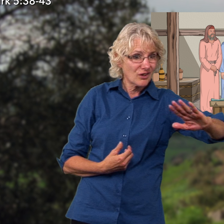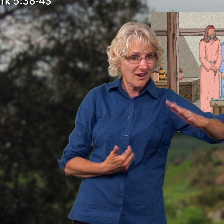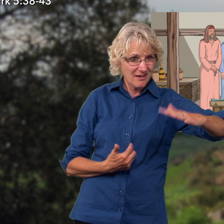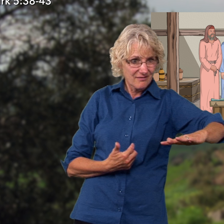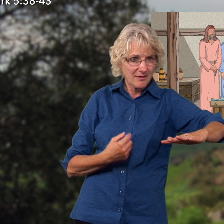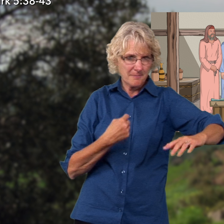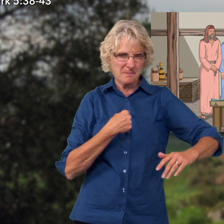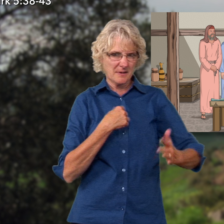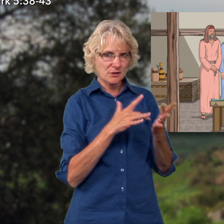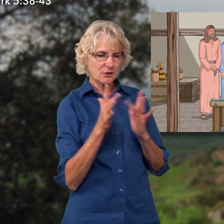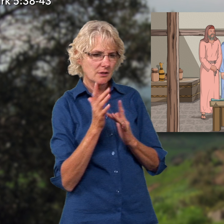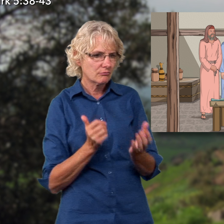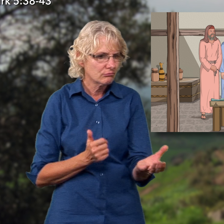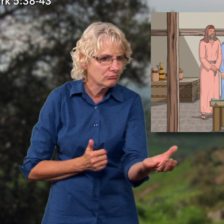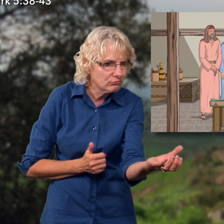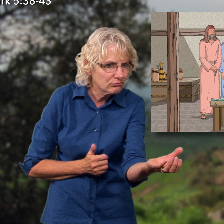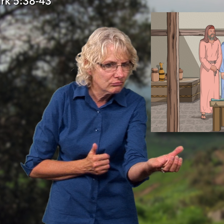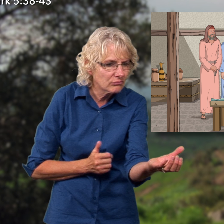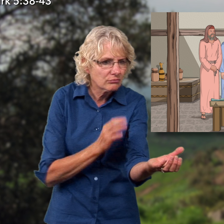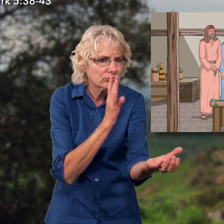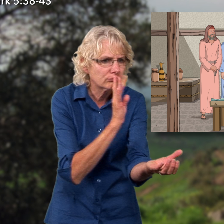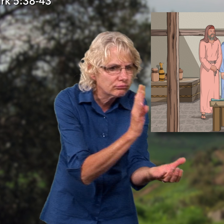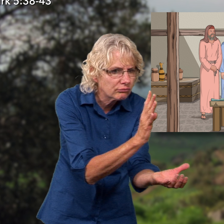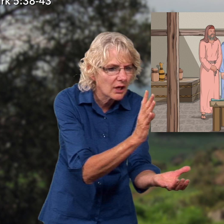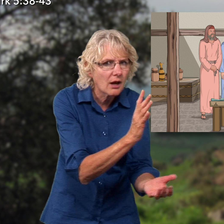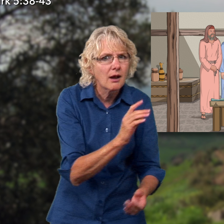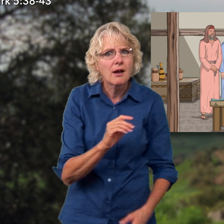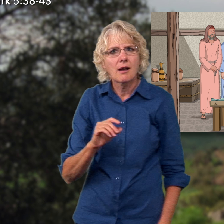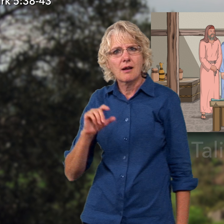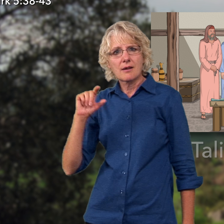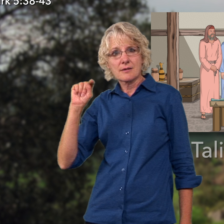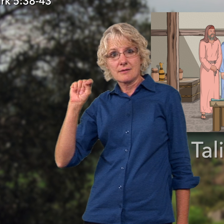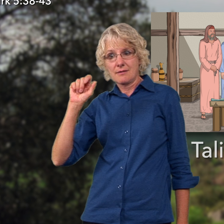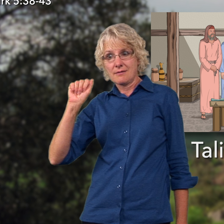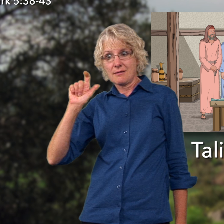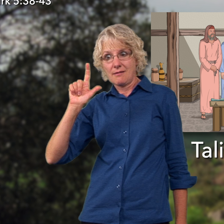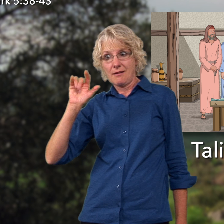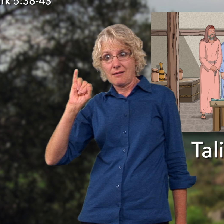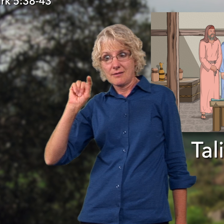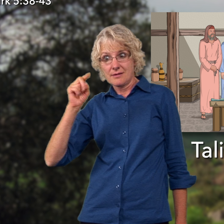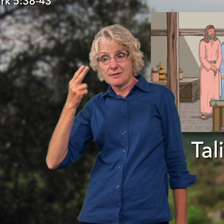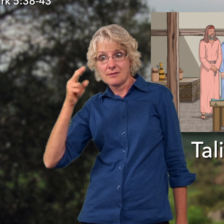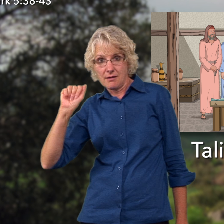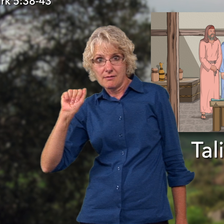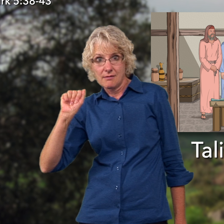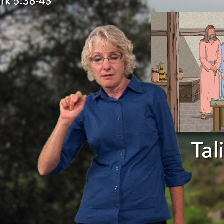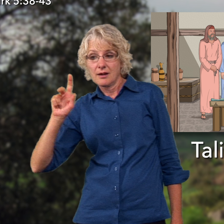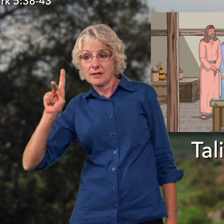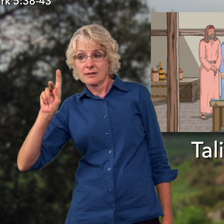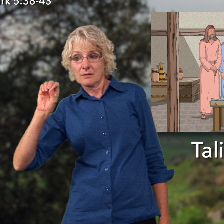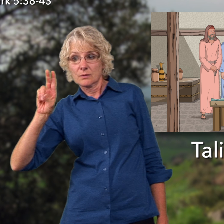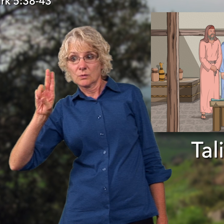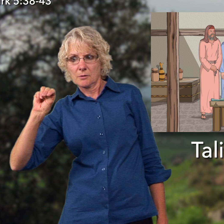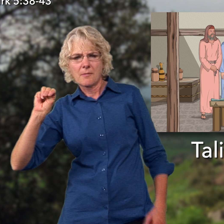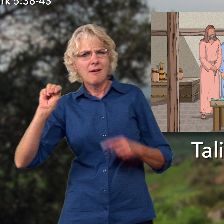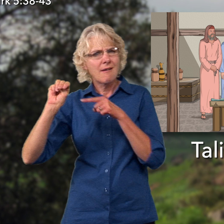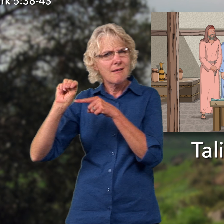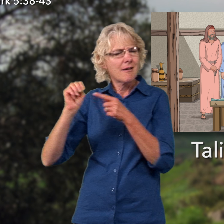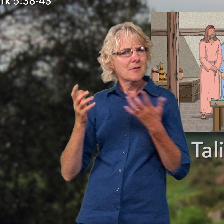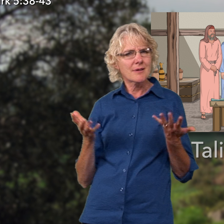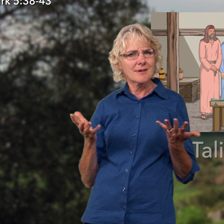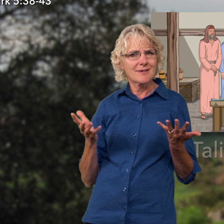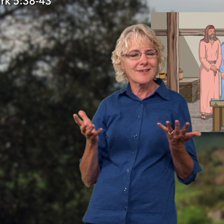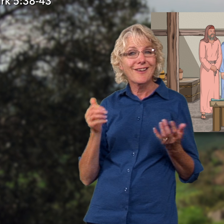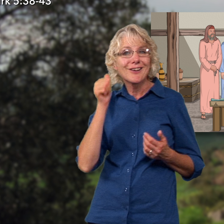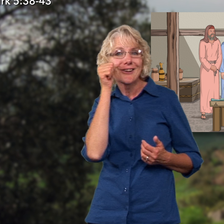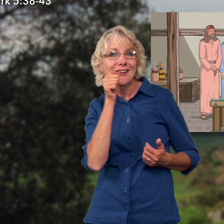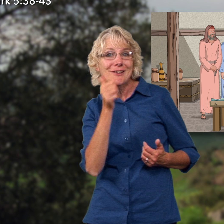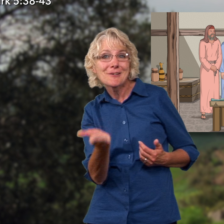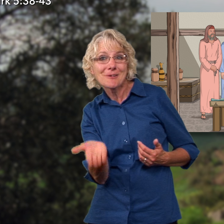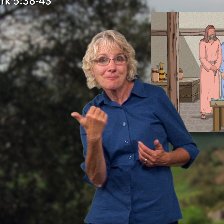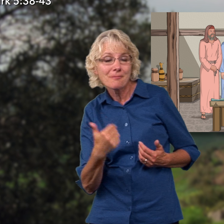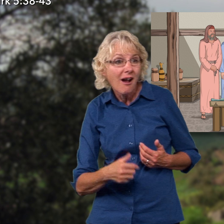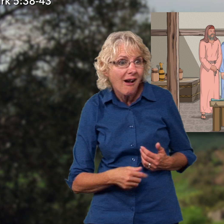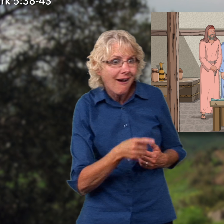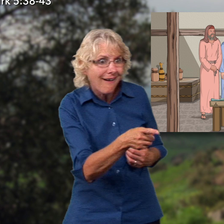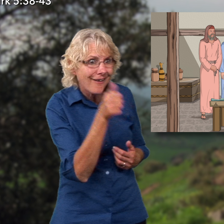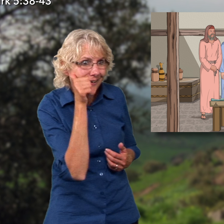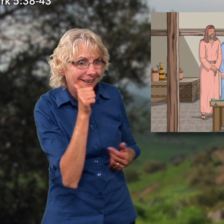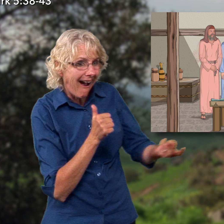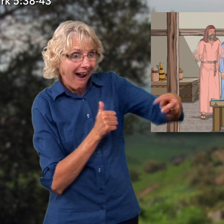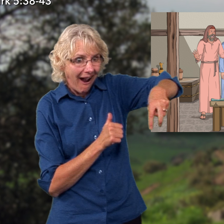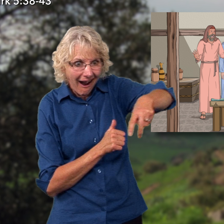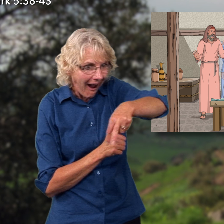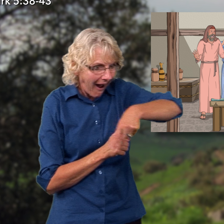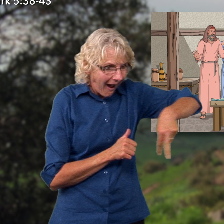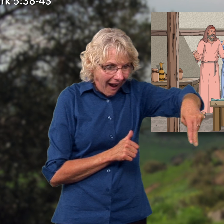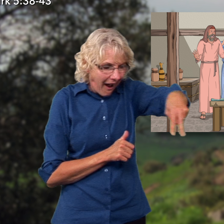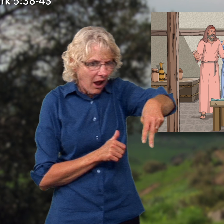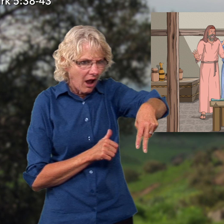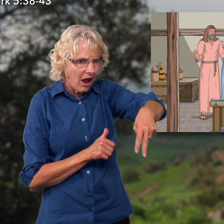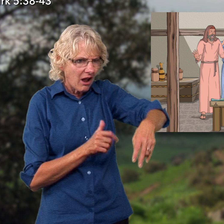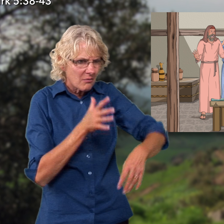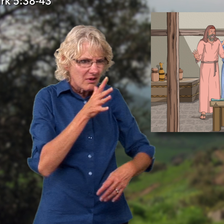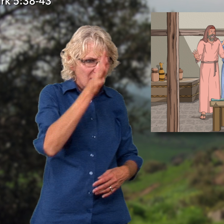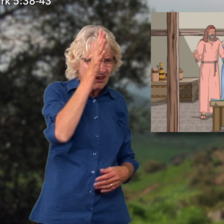Taking her by the hand, Jesus said, “Talitha koum!” which means, “Little girl, I say to you, get up!”